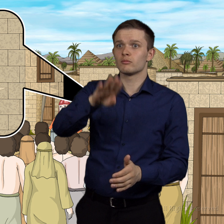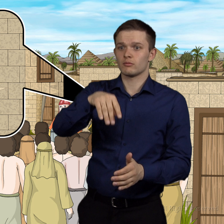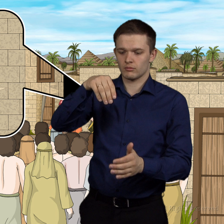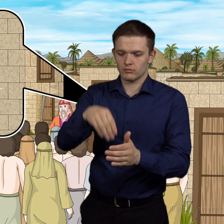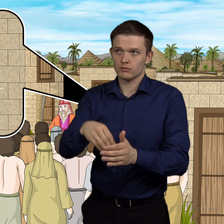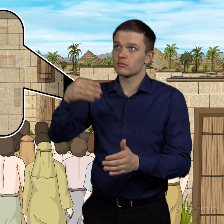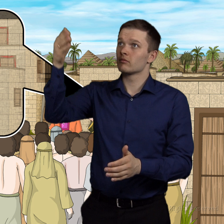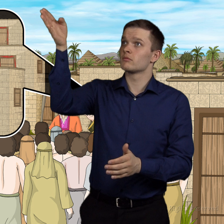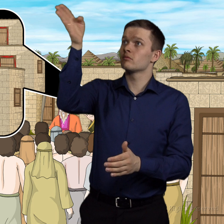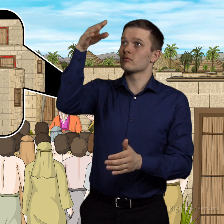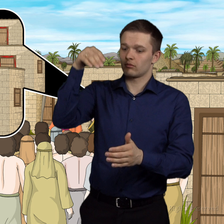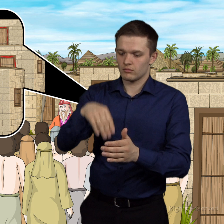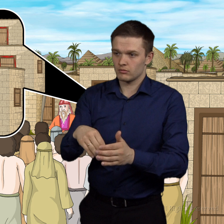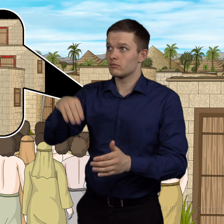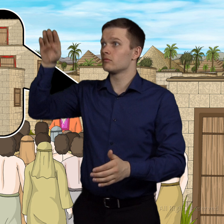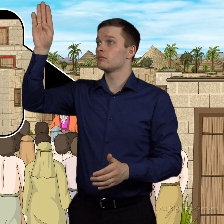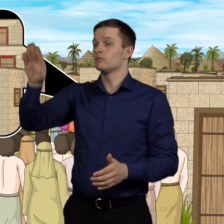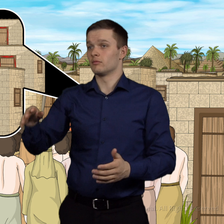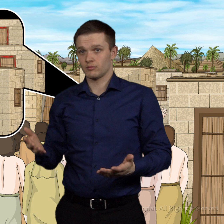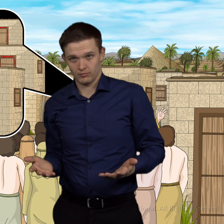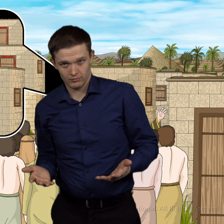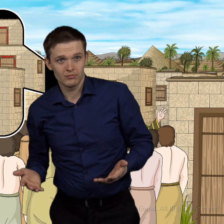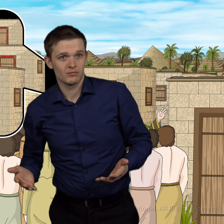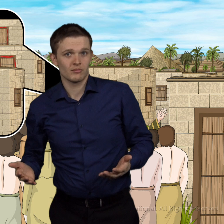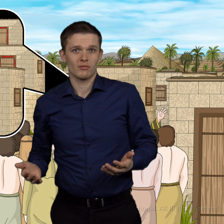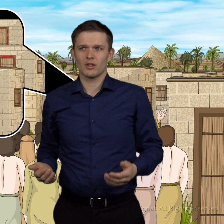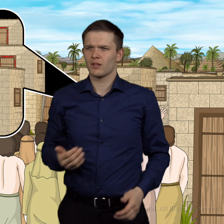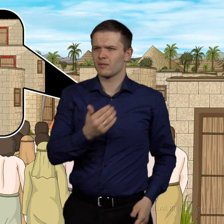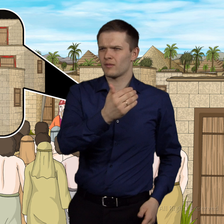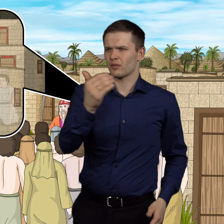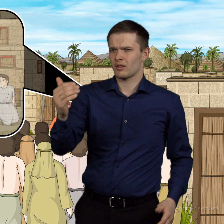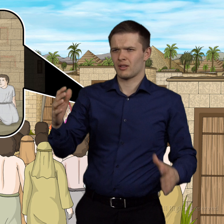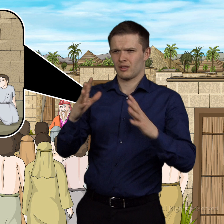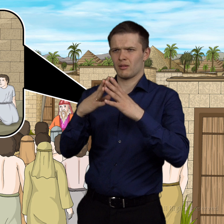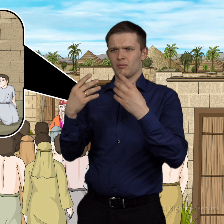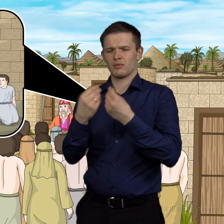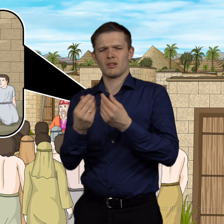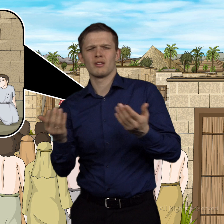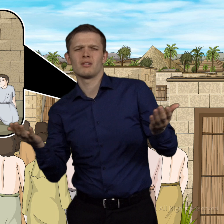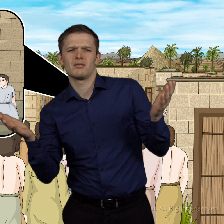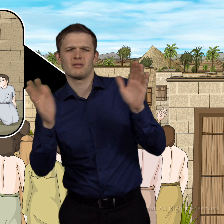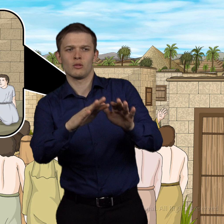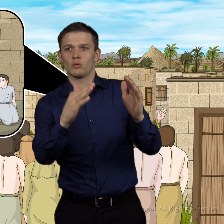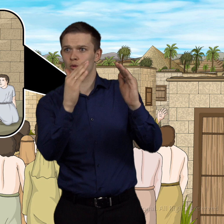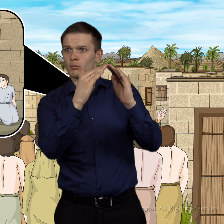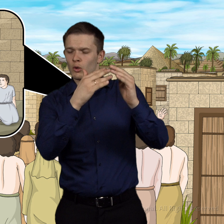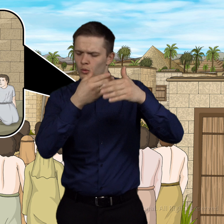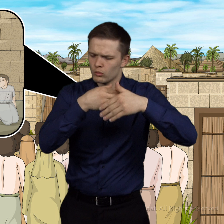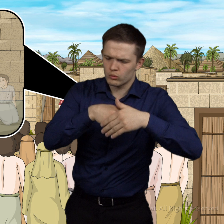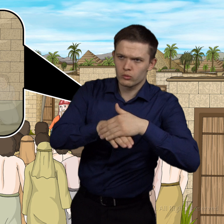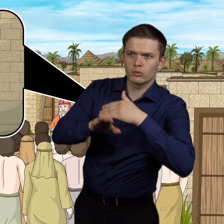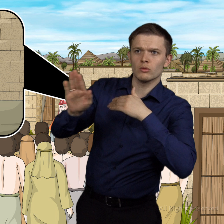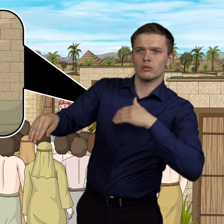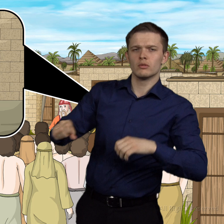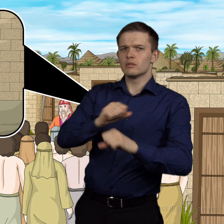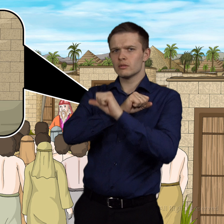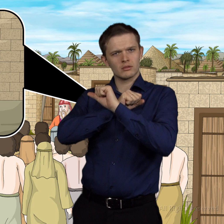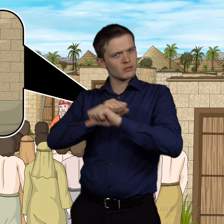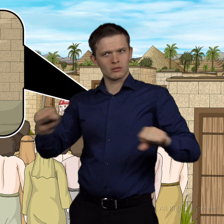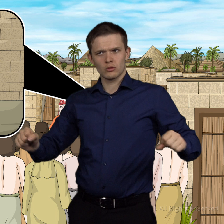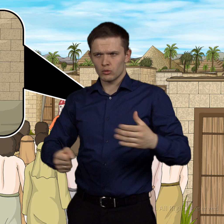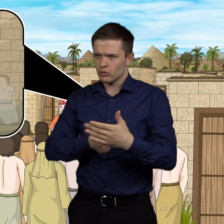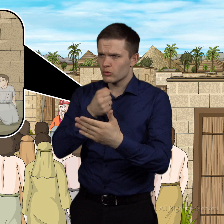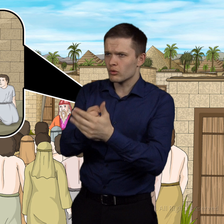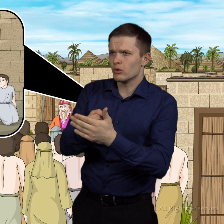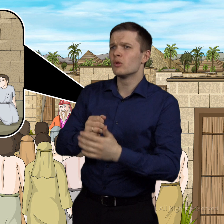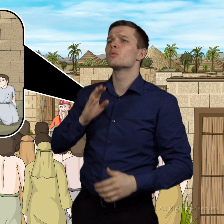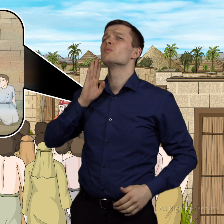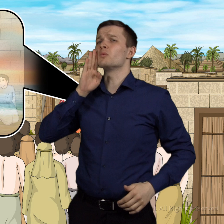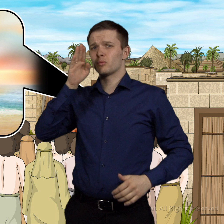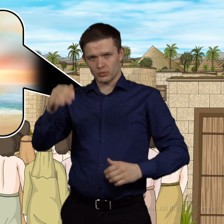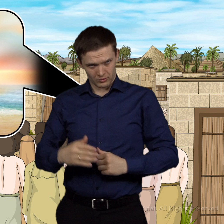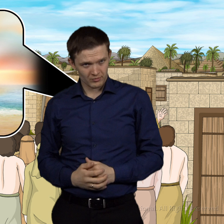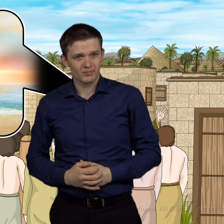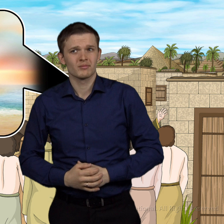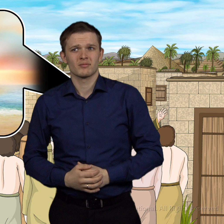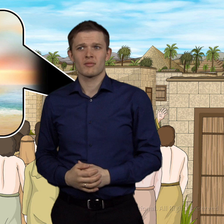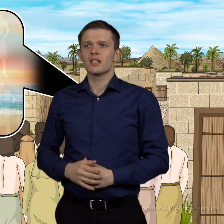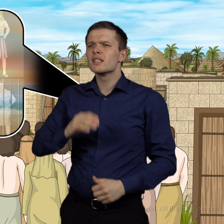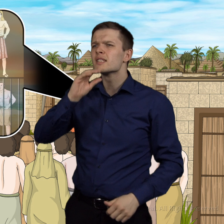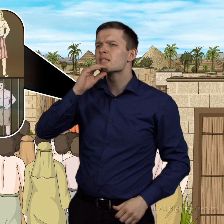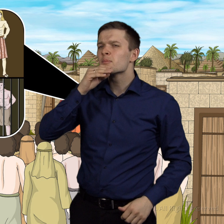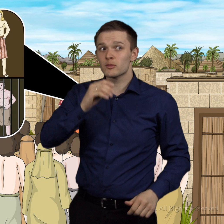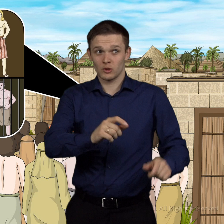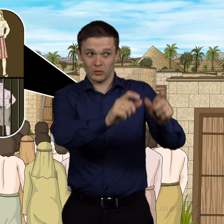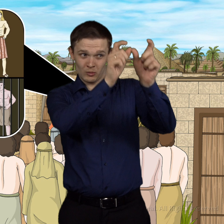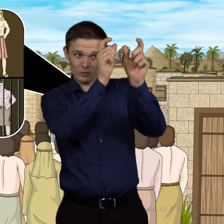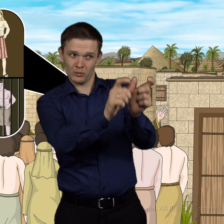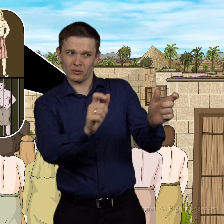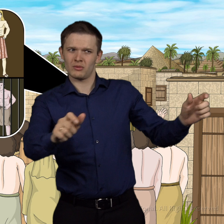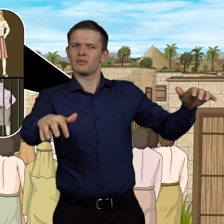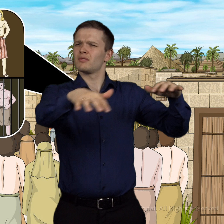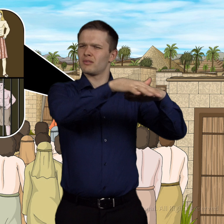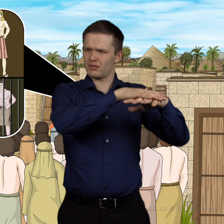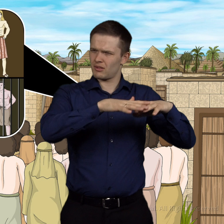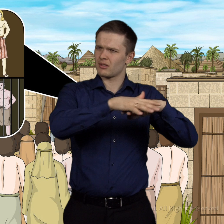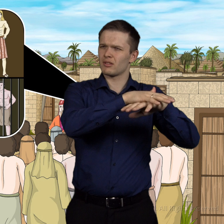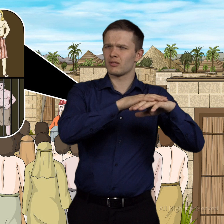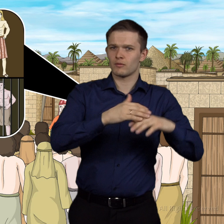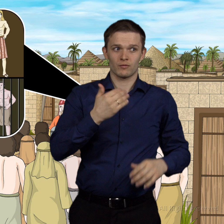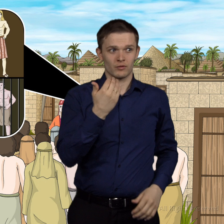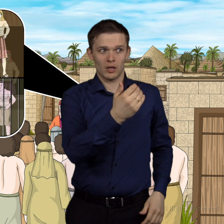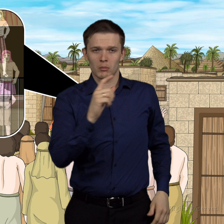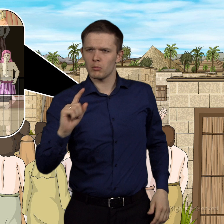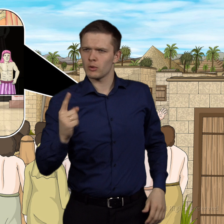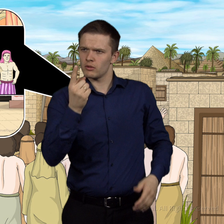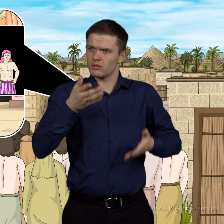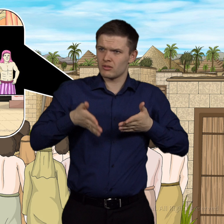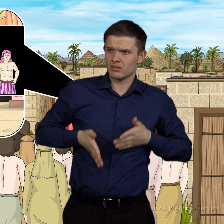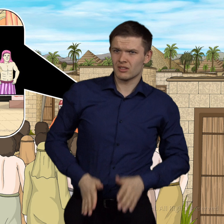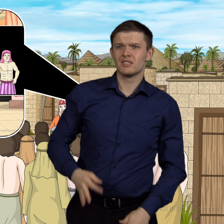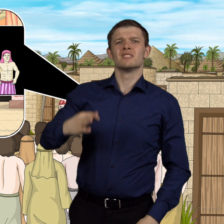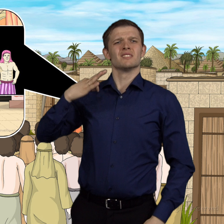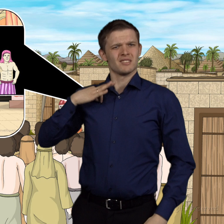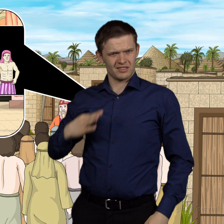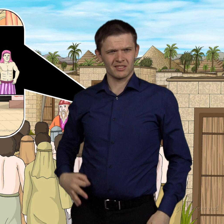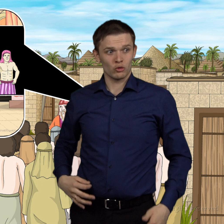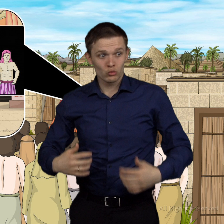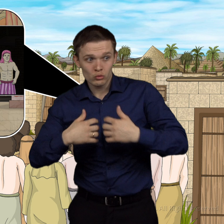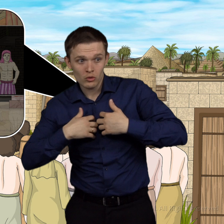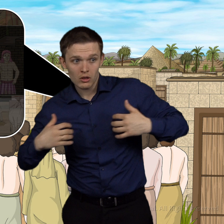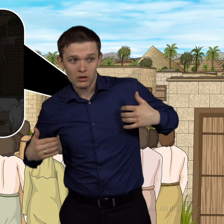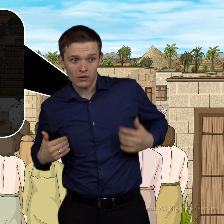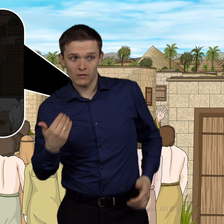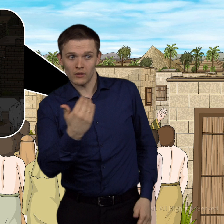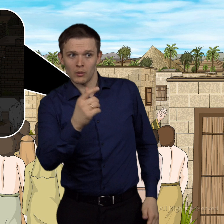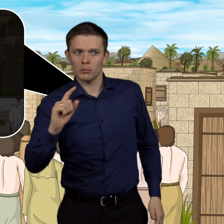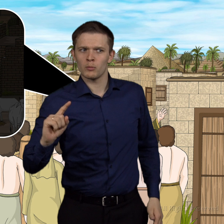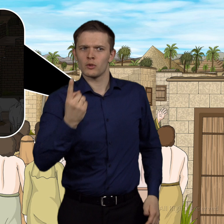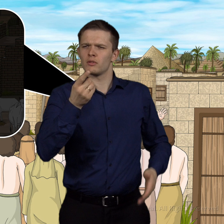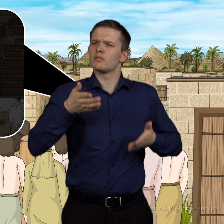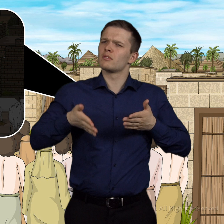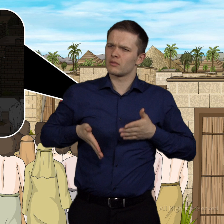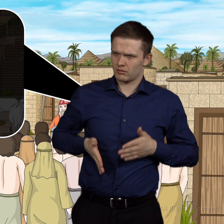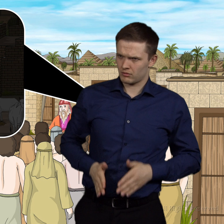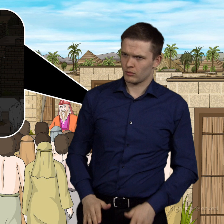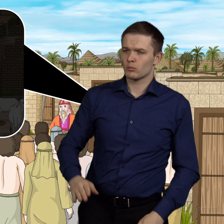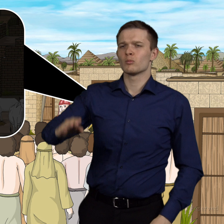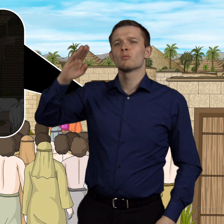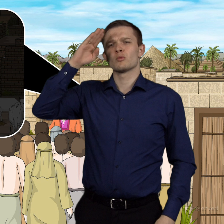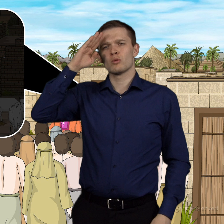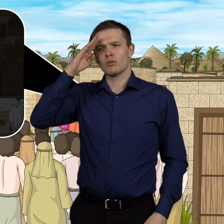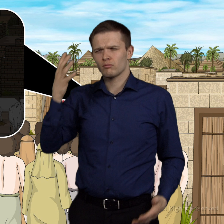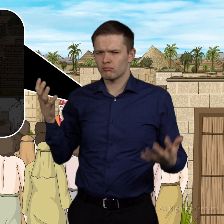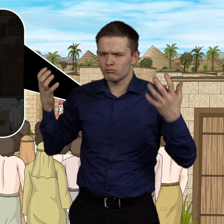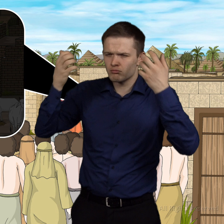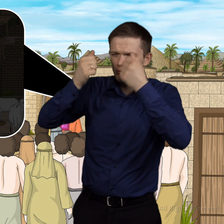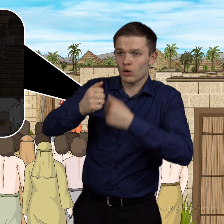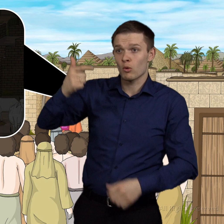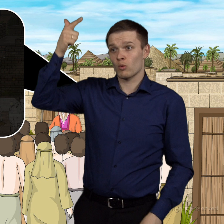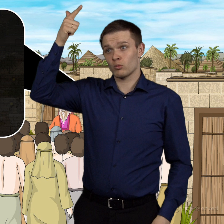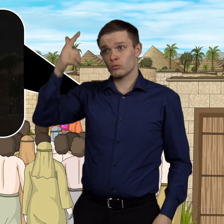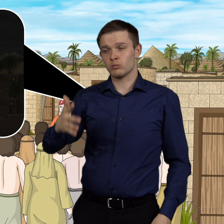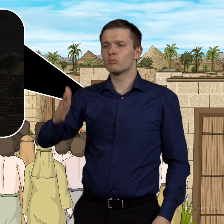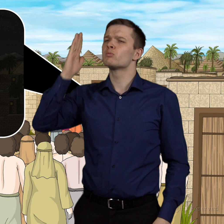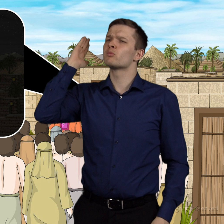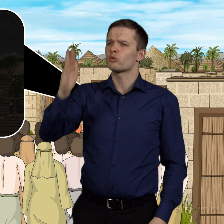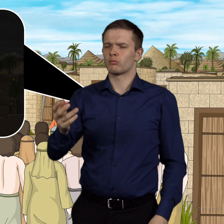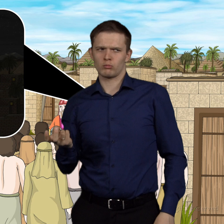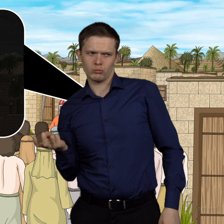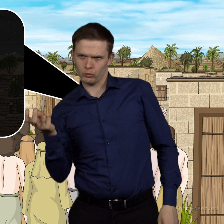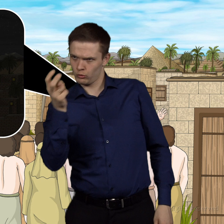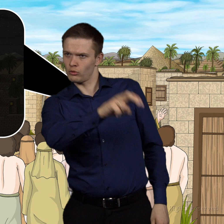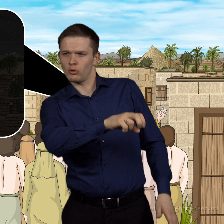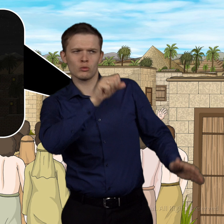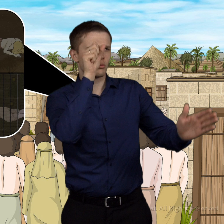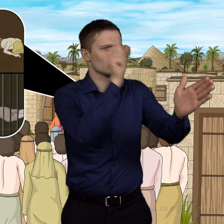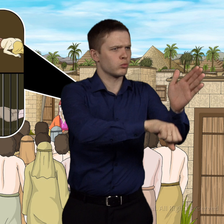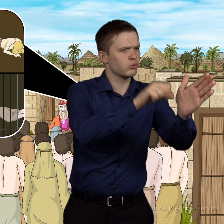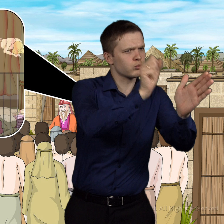When the LORD passes through to strike down the Egyptians, He will see the blood on the top and sides of the doorframe and will pass over that doorway;